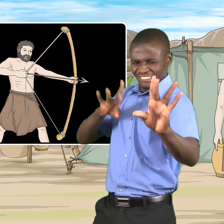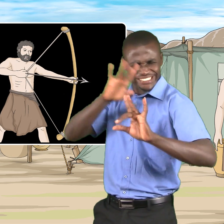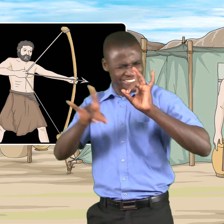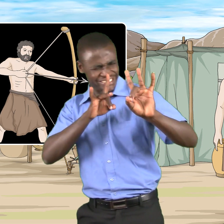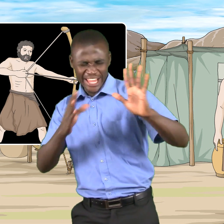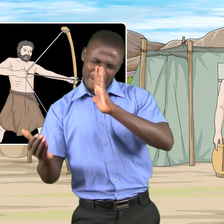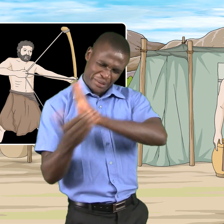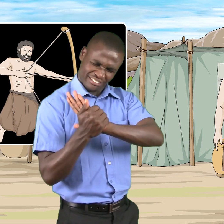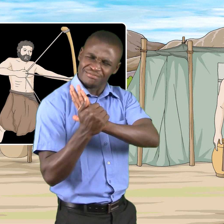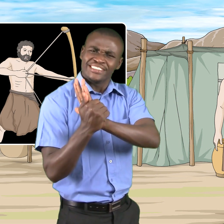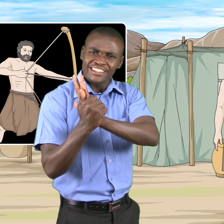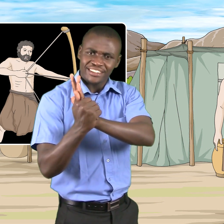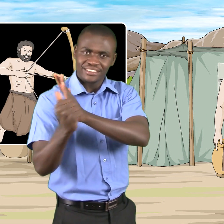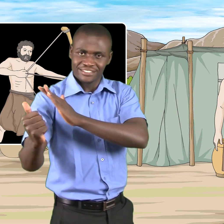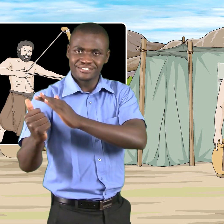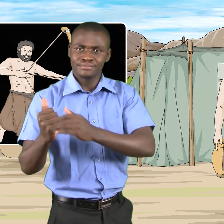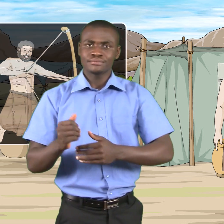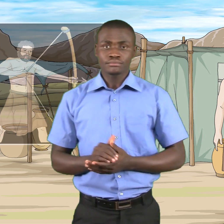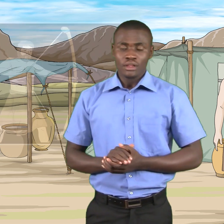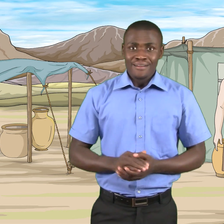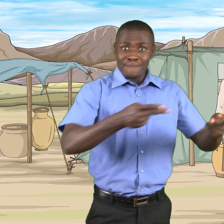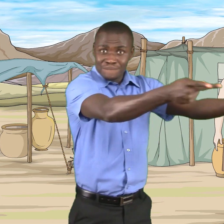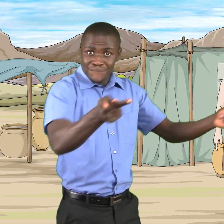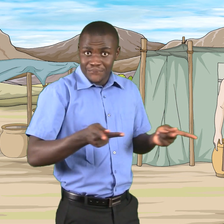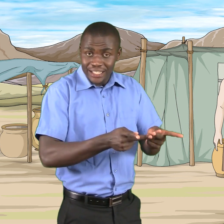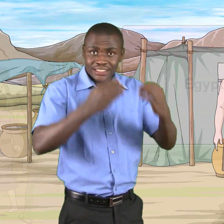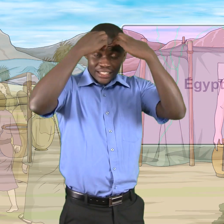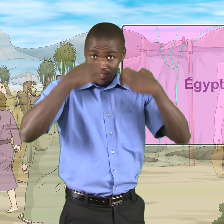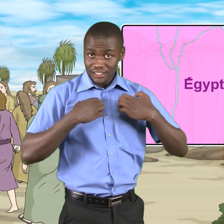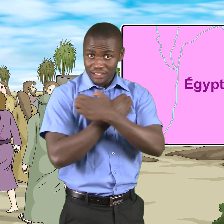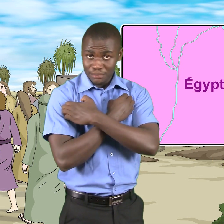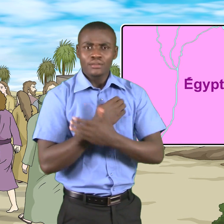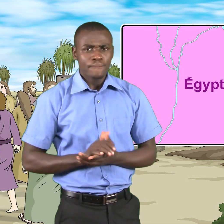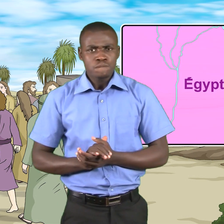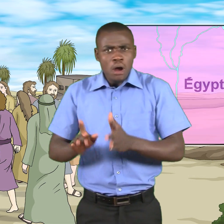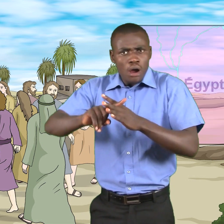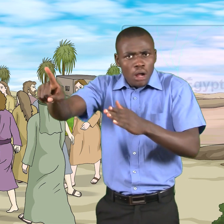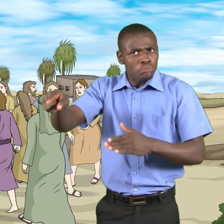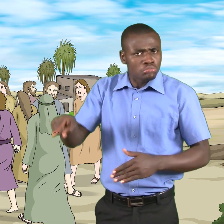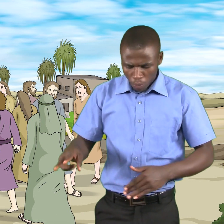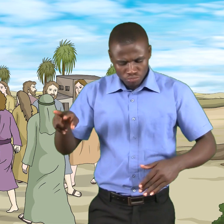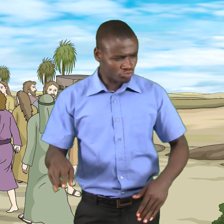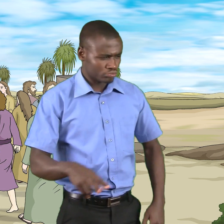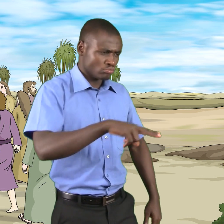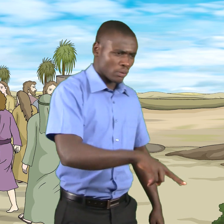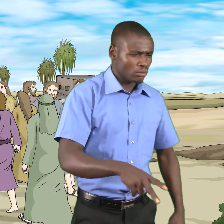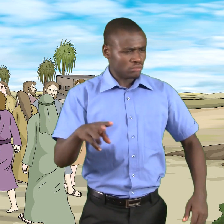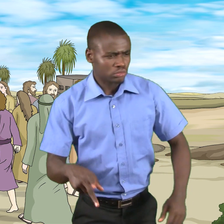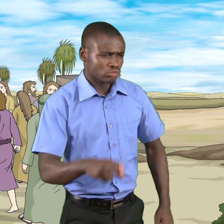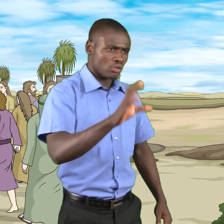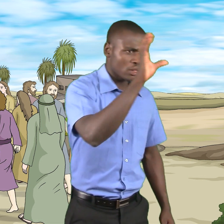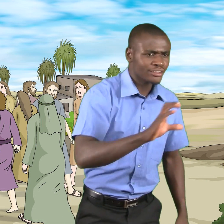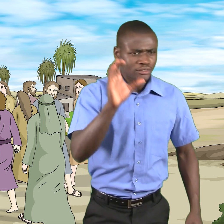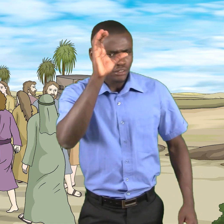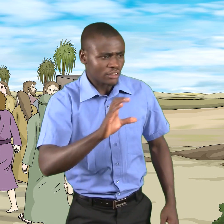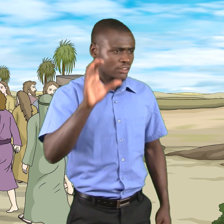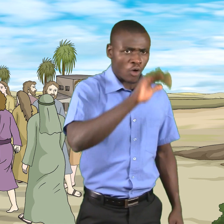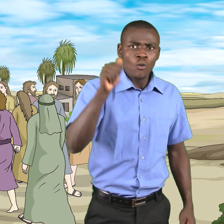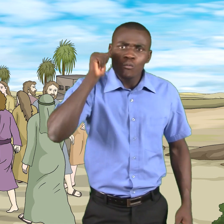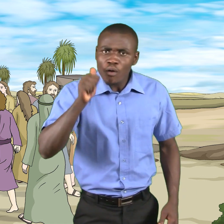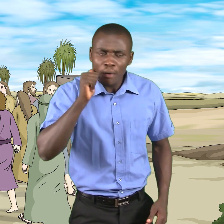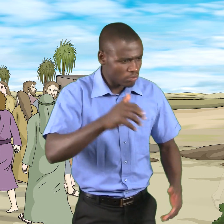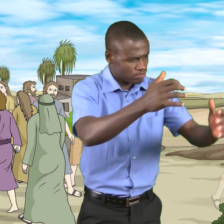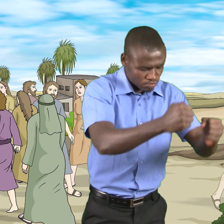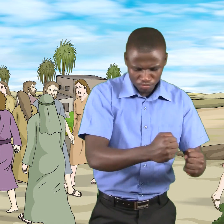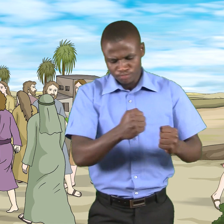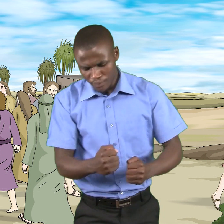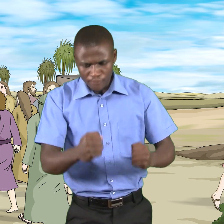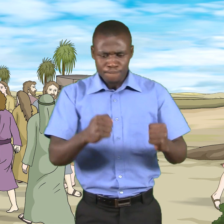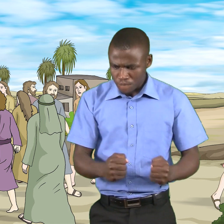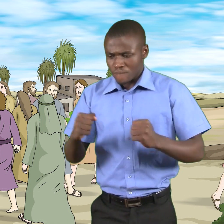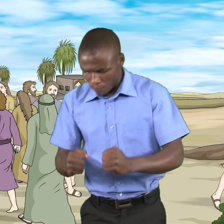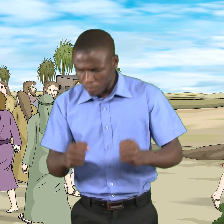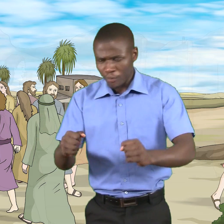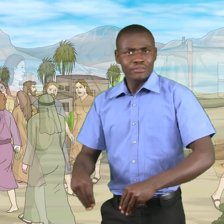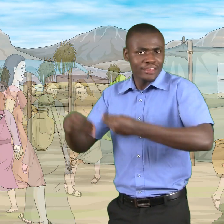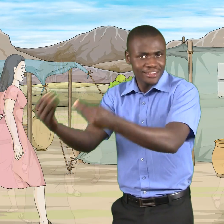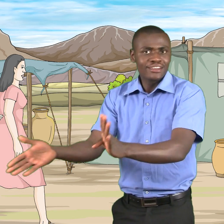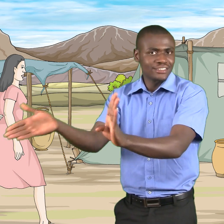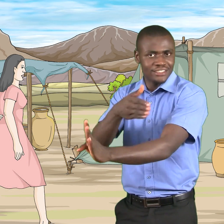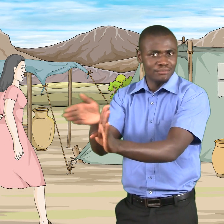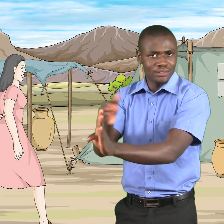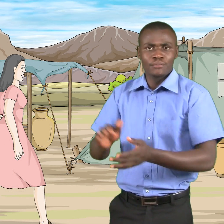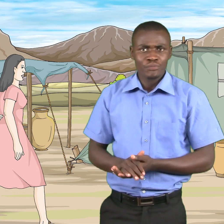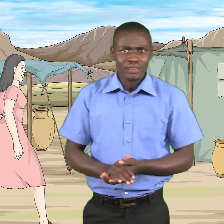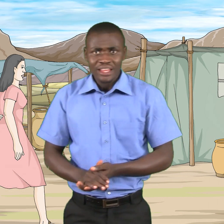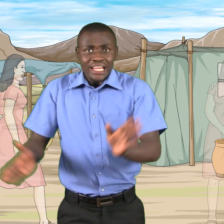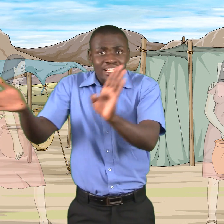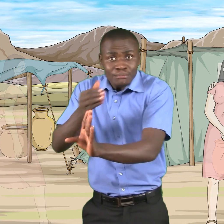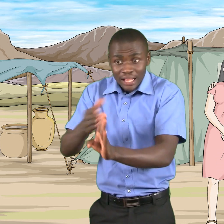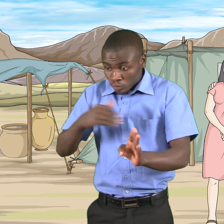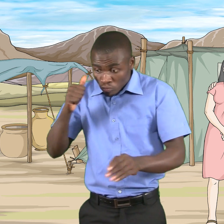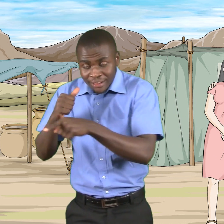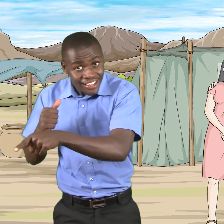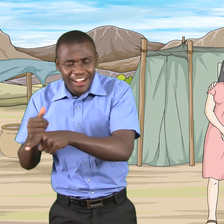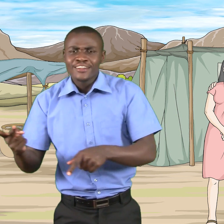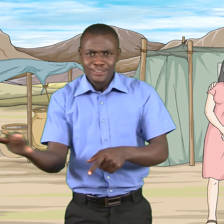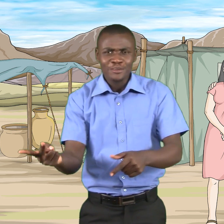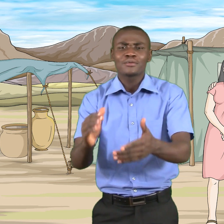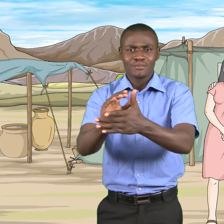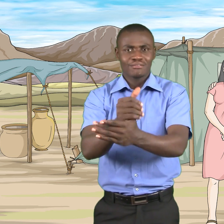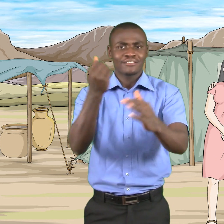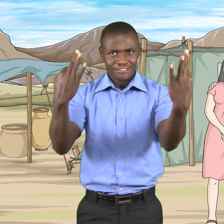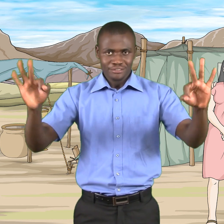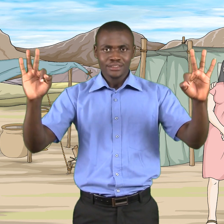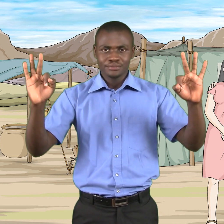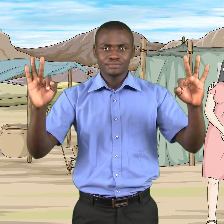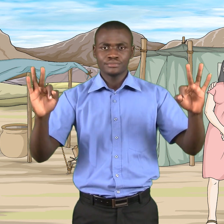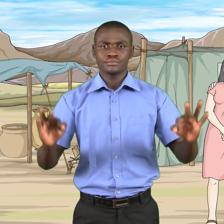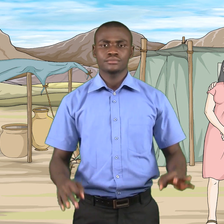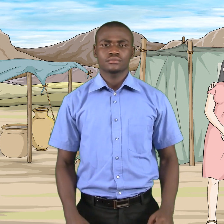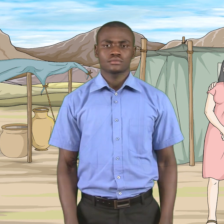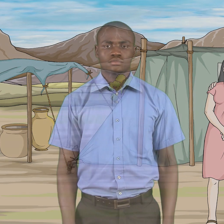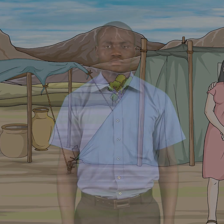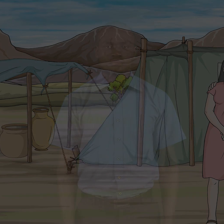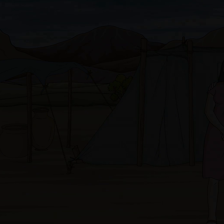And while he was dwelling in the Wilderness of Paran, his mother got a wife for him from the land of Egypt.